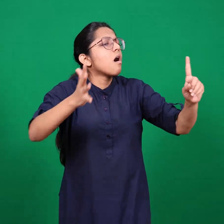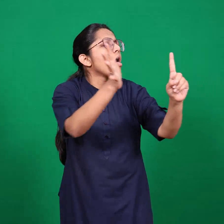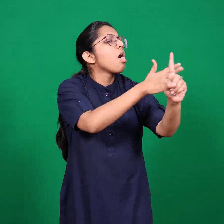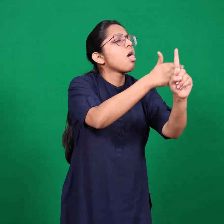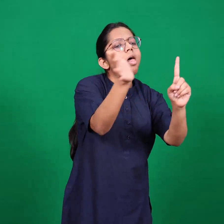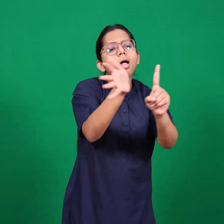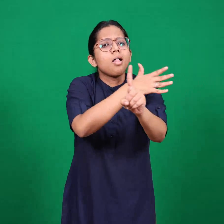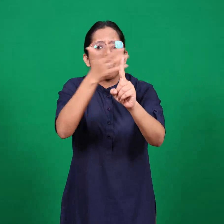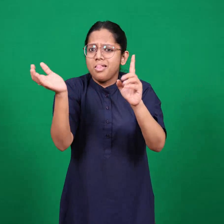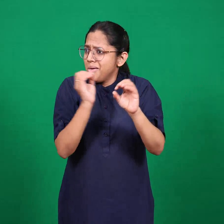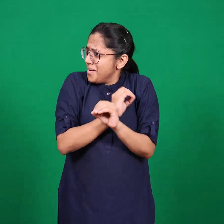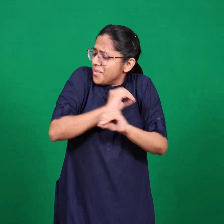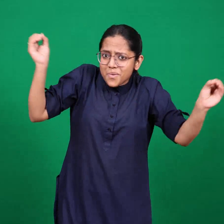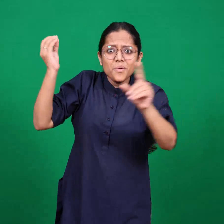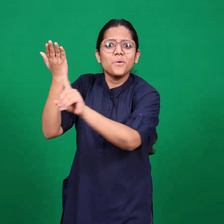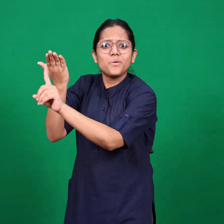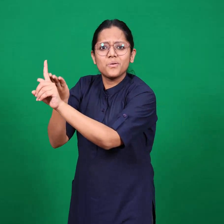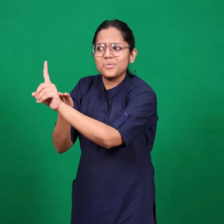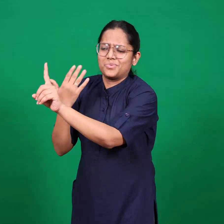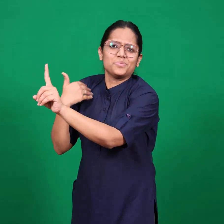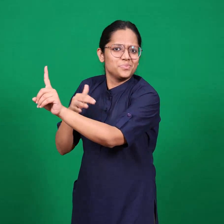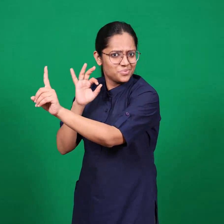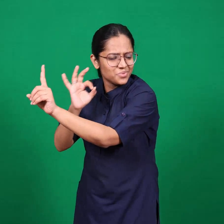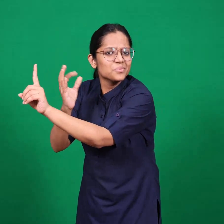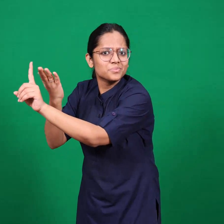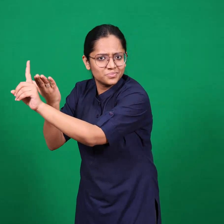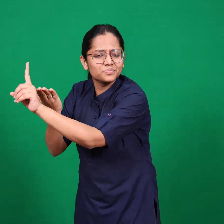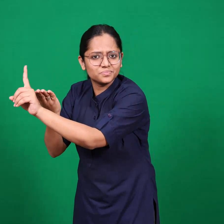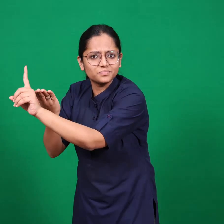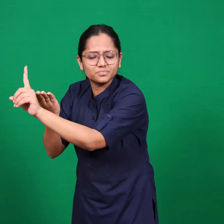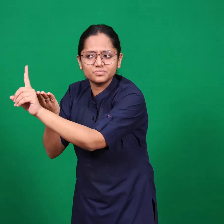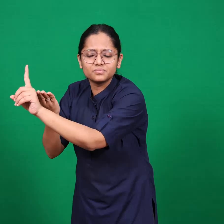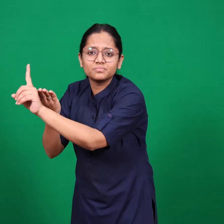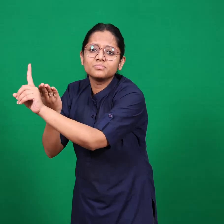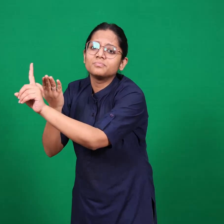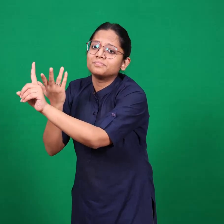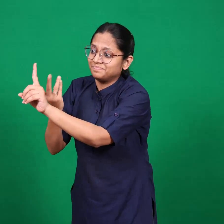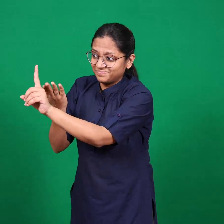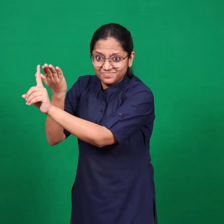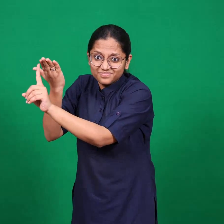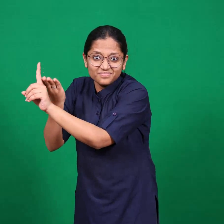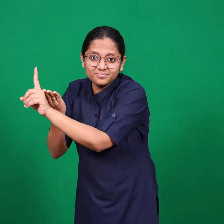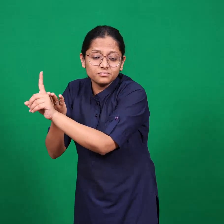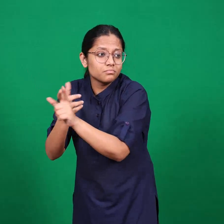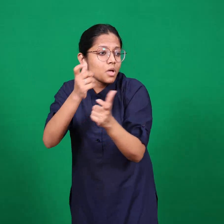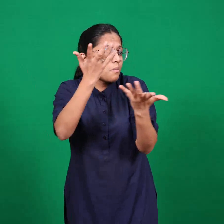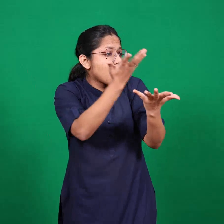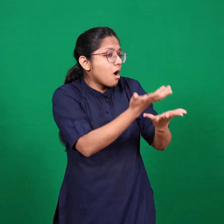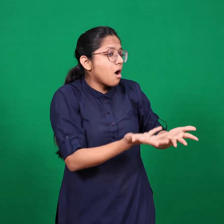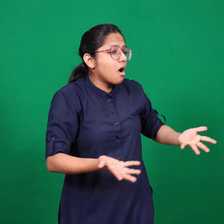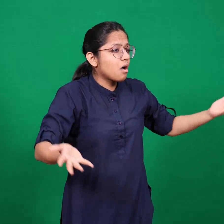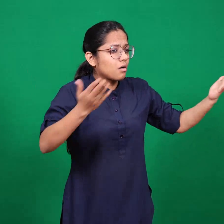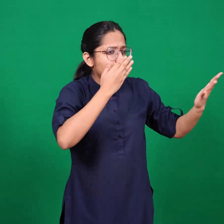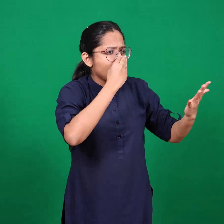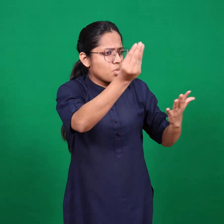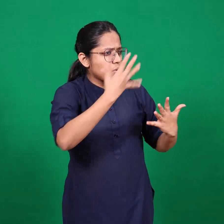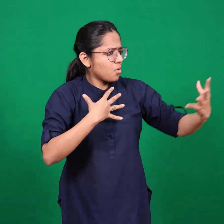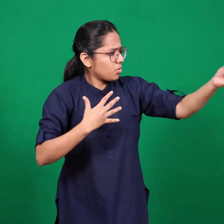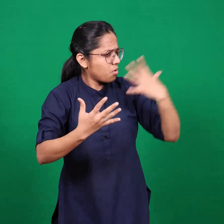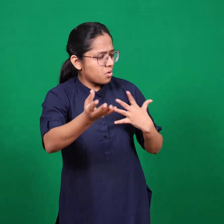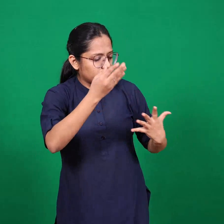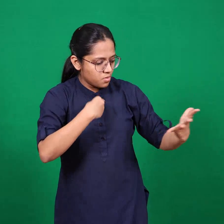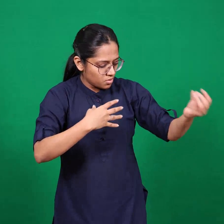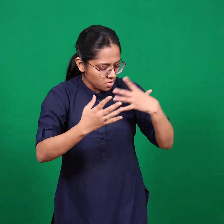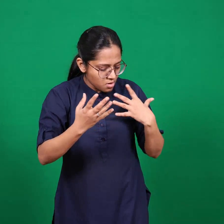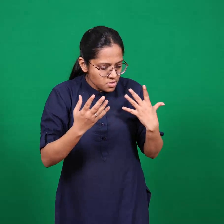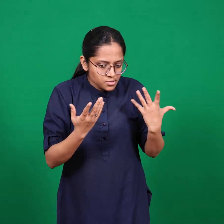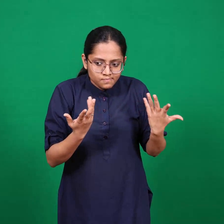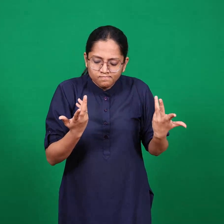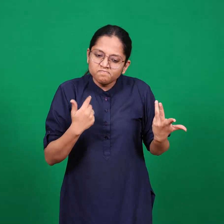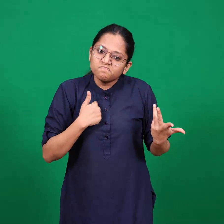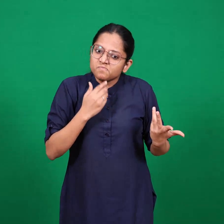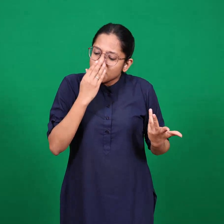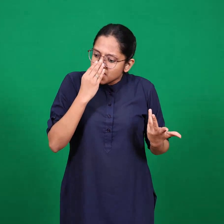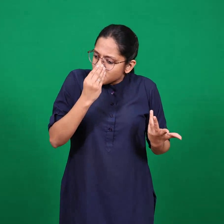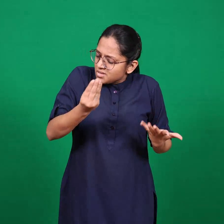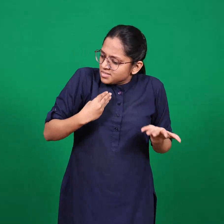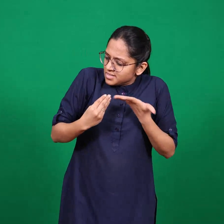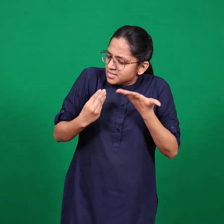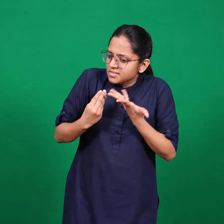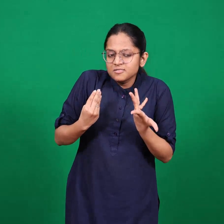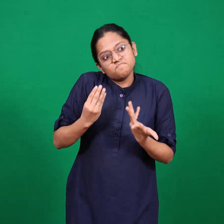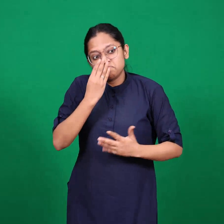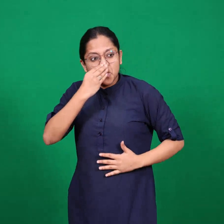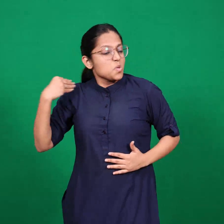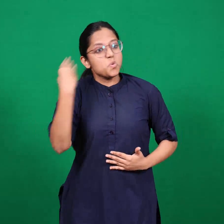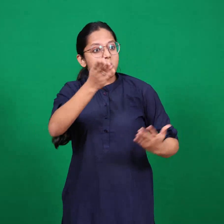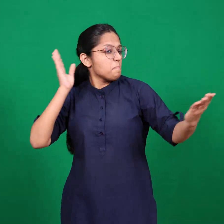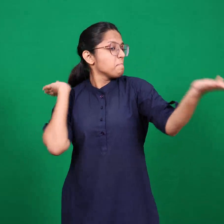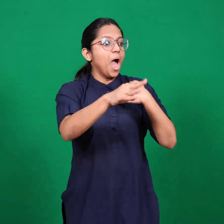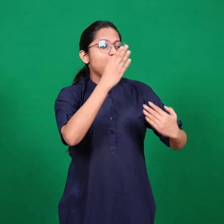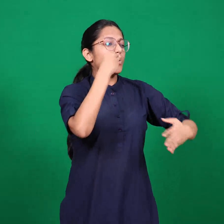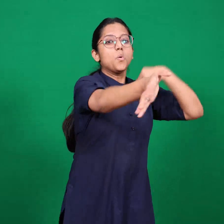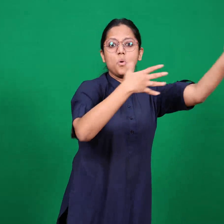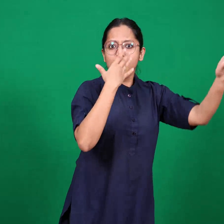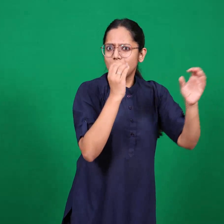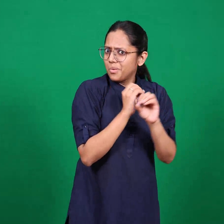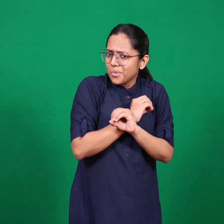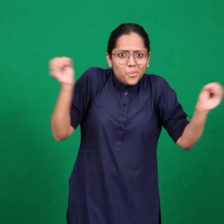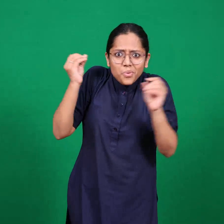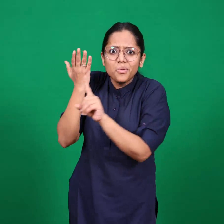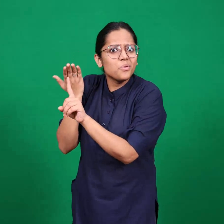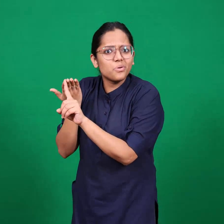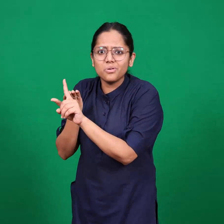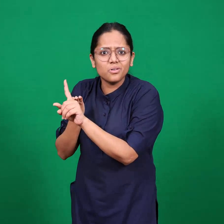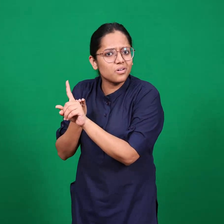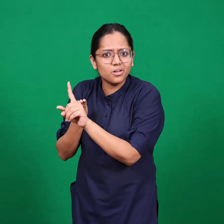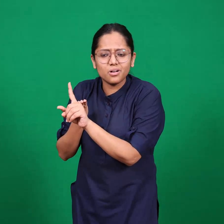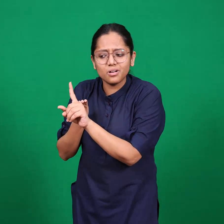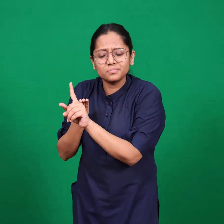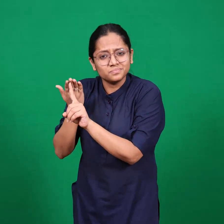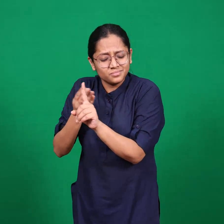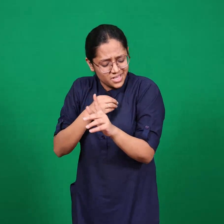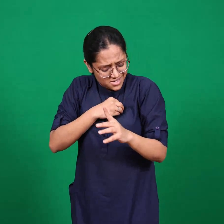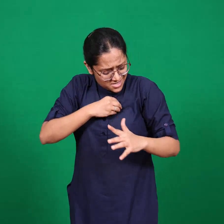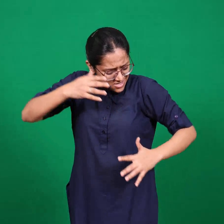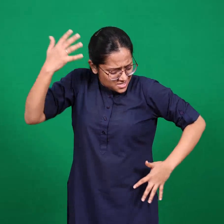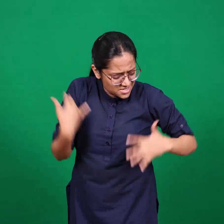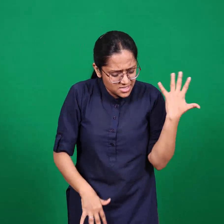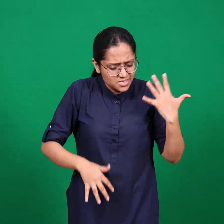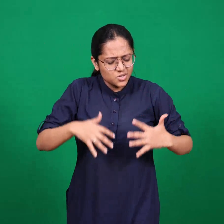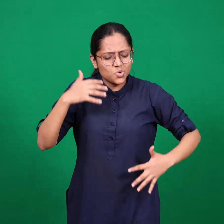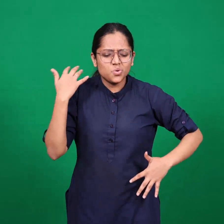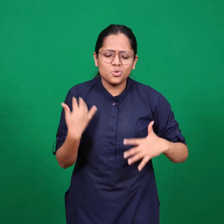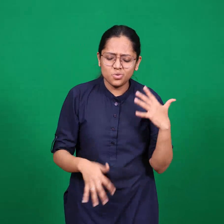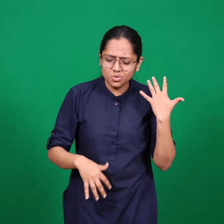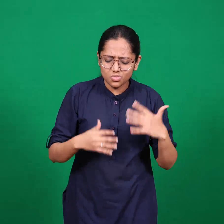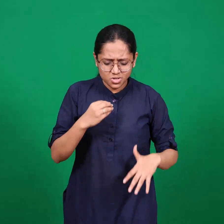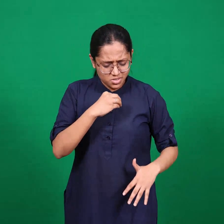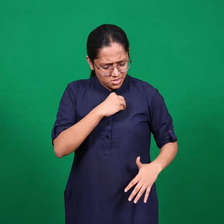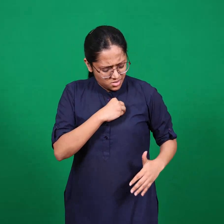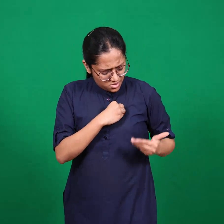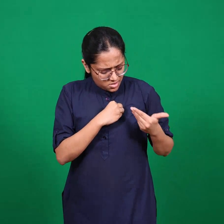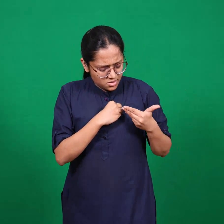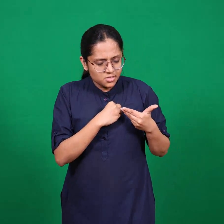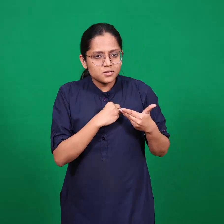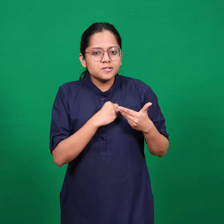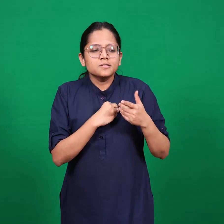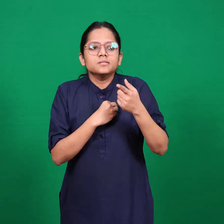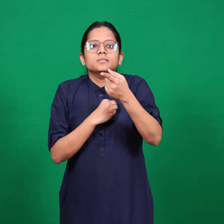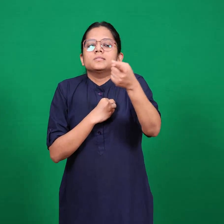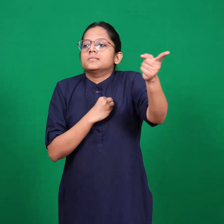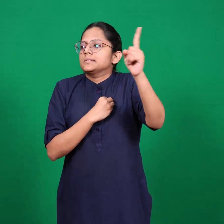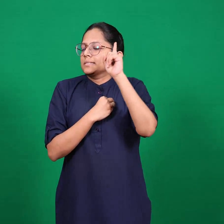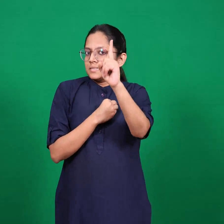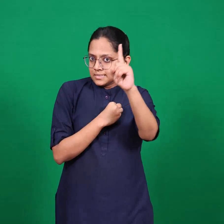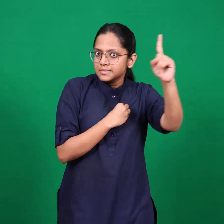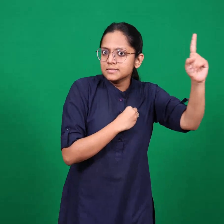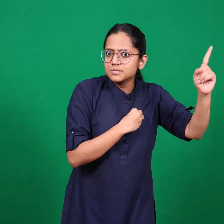When they heaped abuse on Him, He did not retaliate;